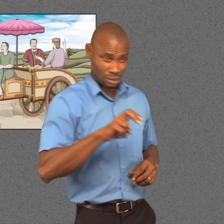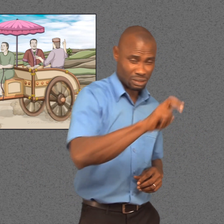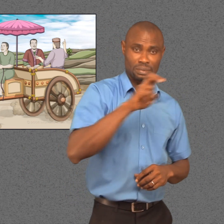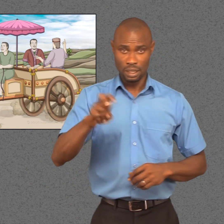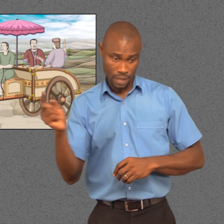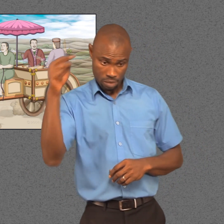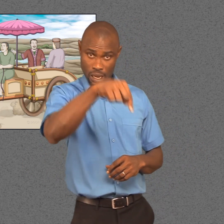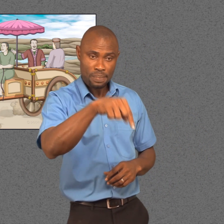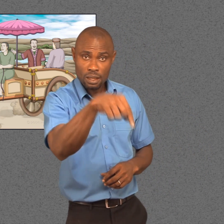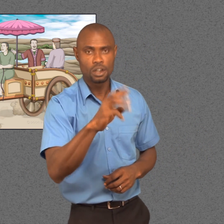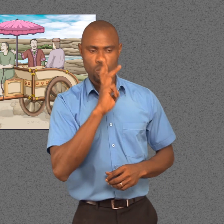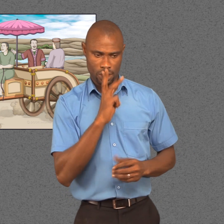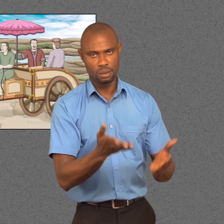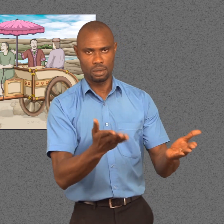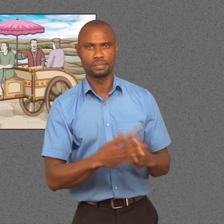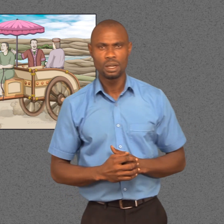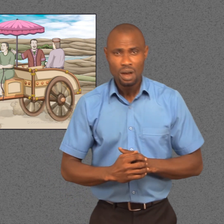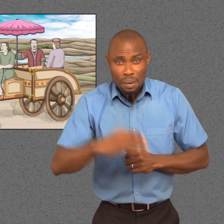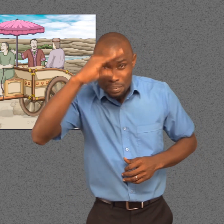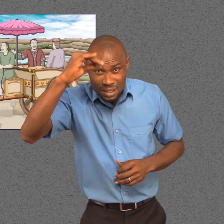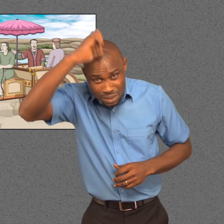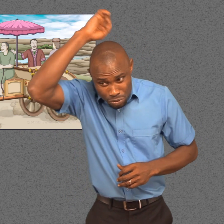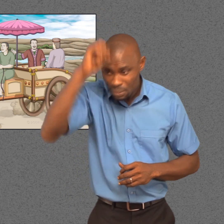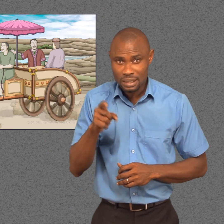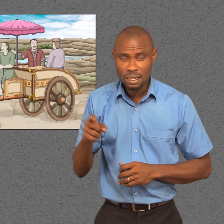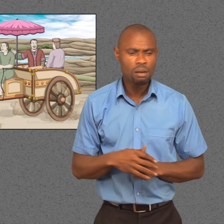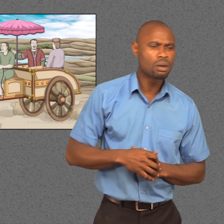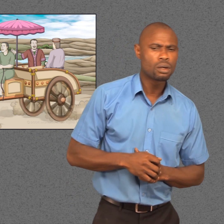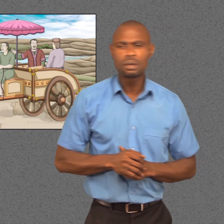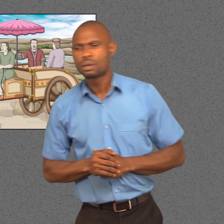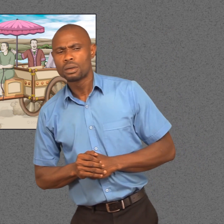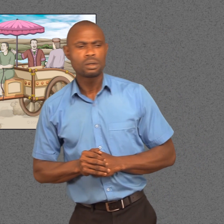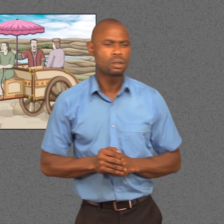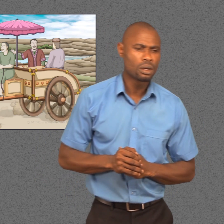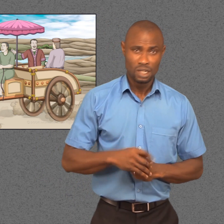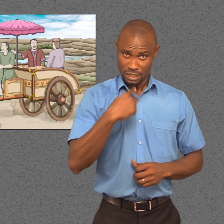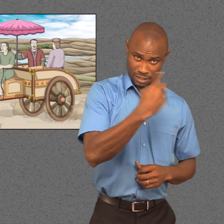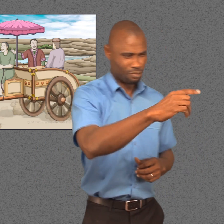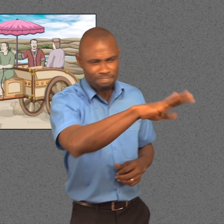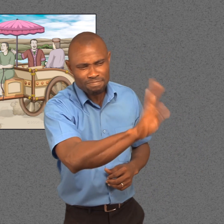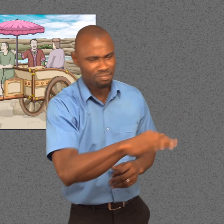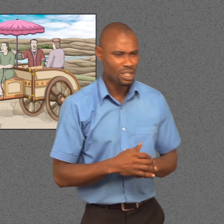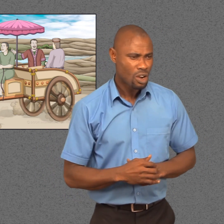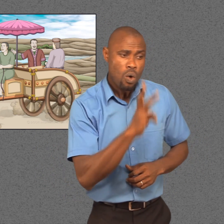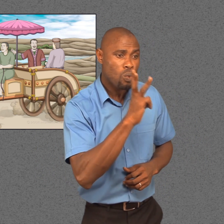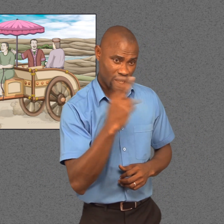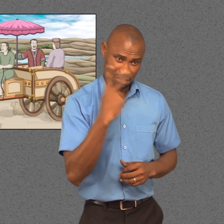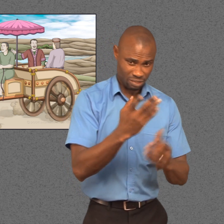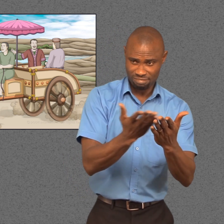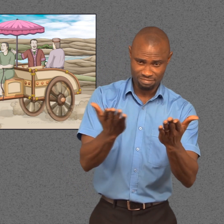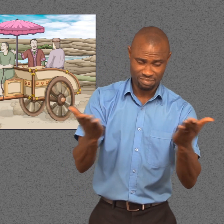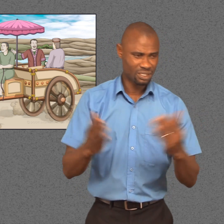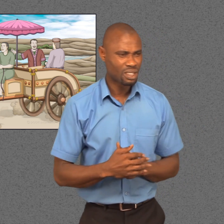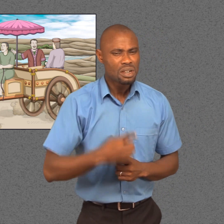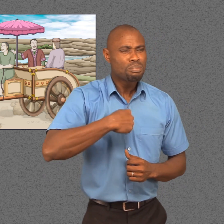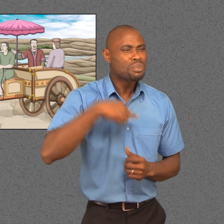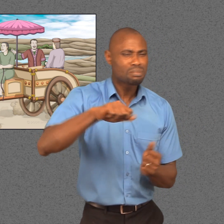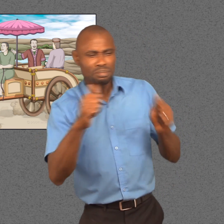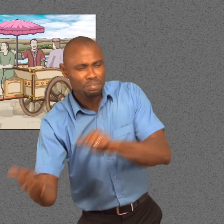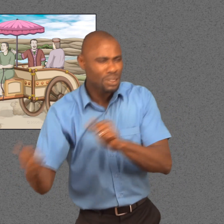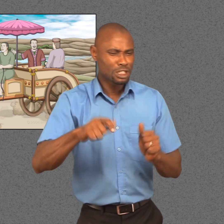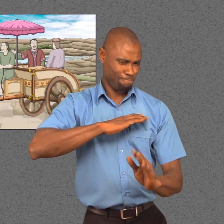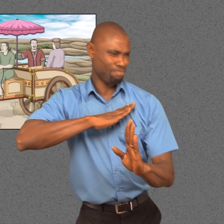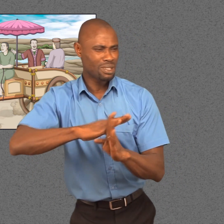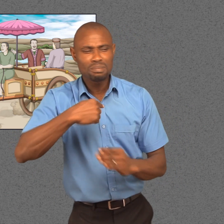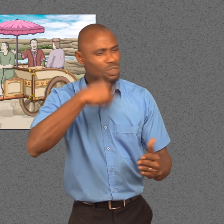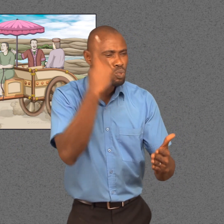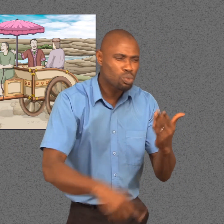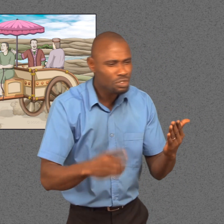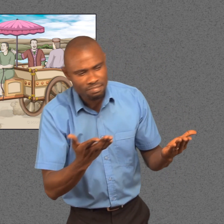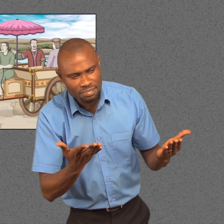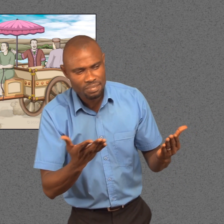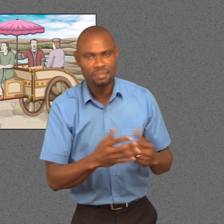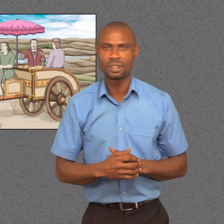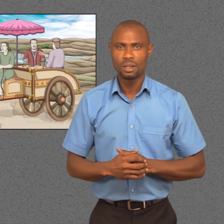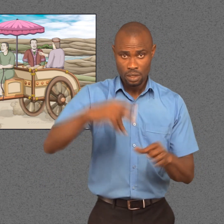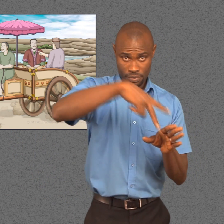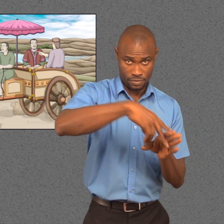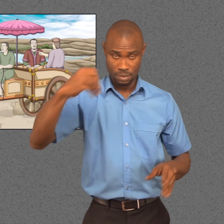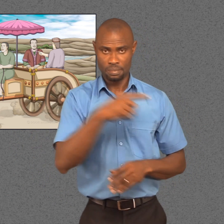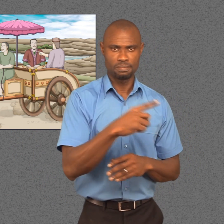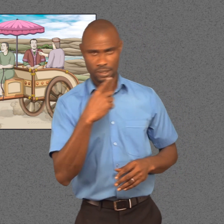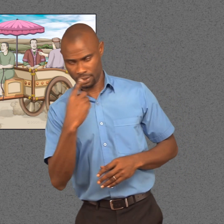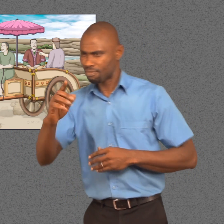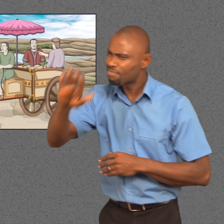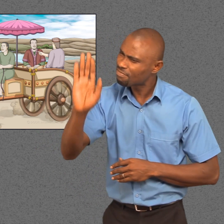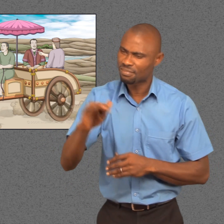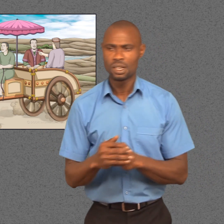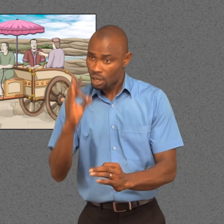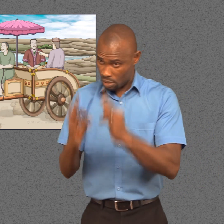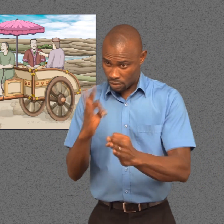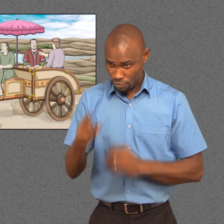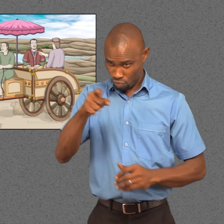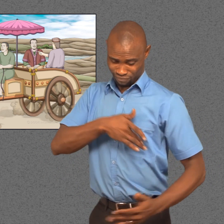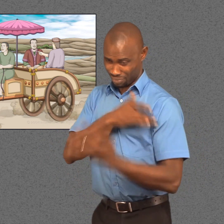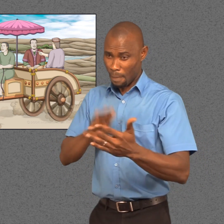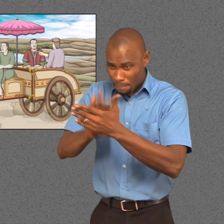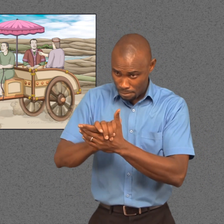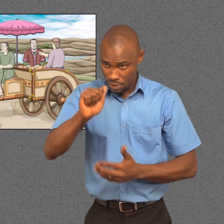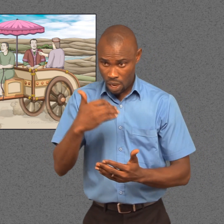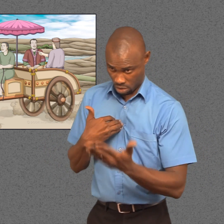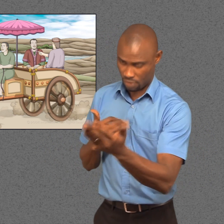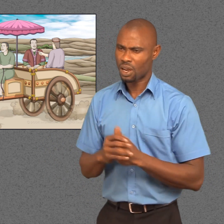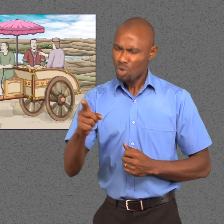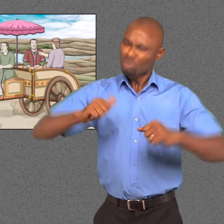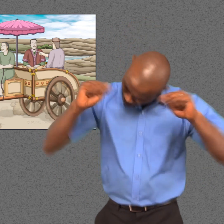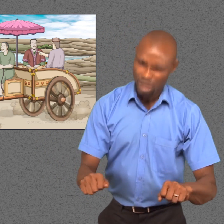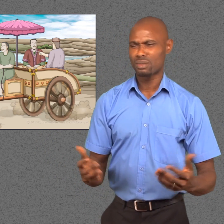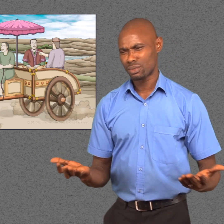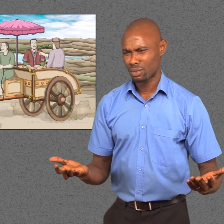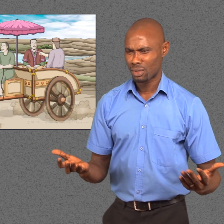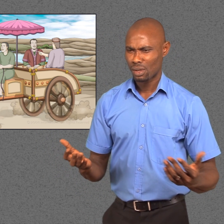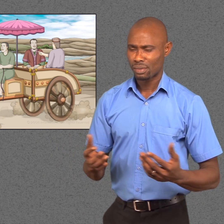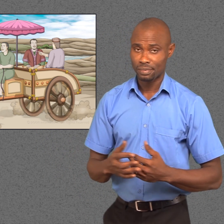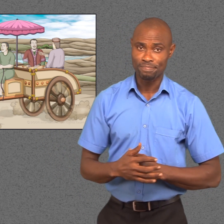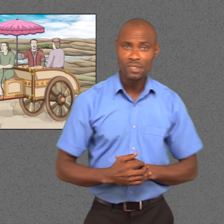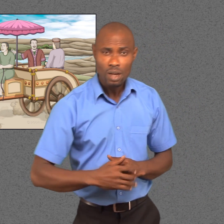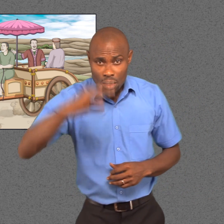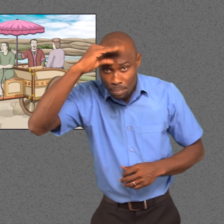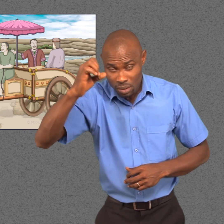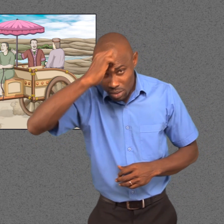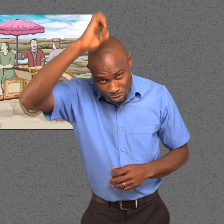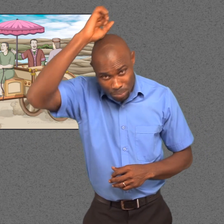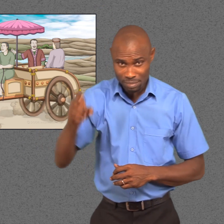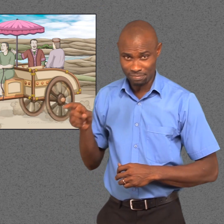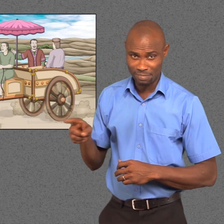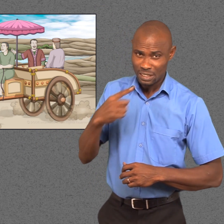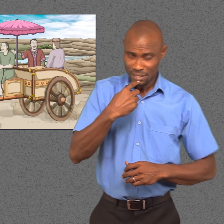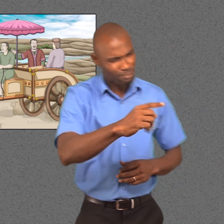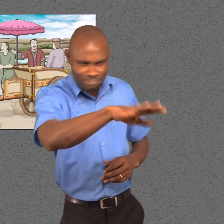As they traveled along the road and came to some water, the eunuch said, “Look, here is water!